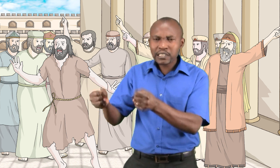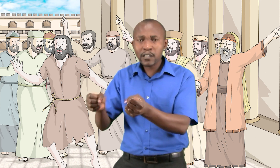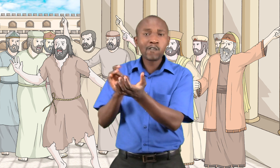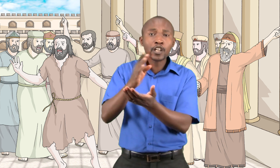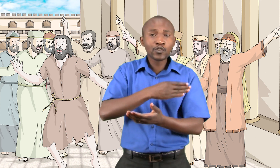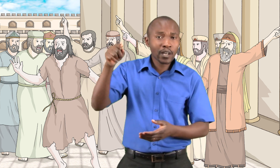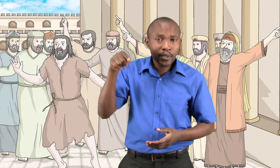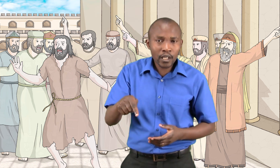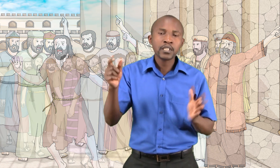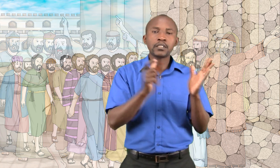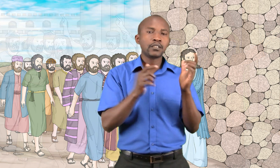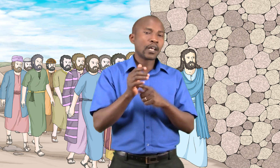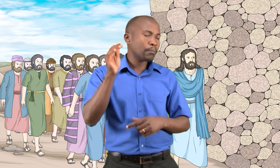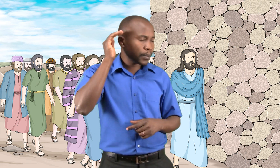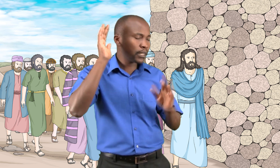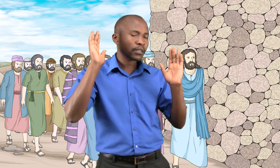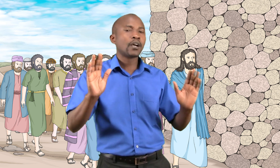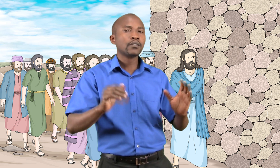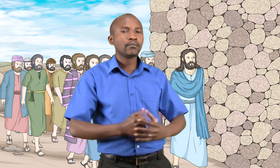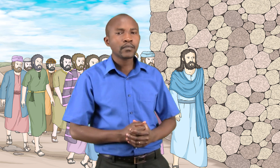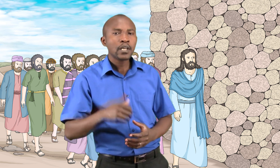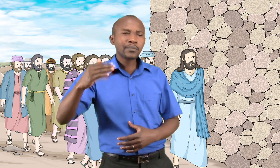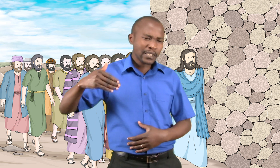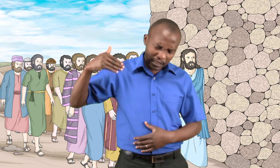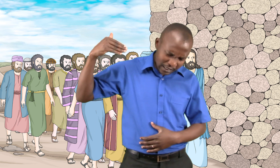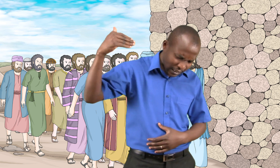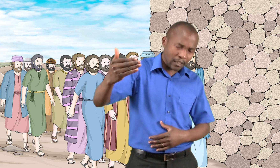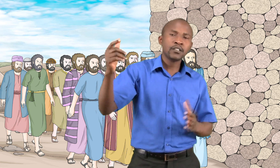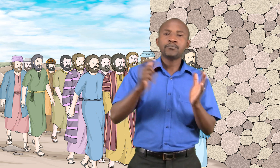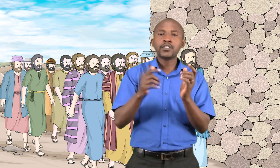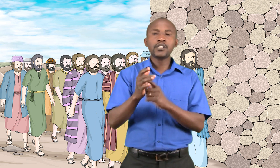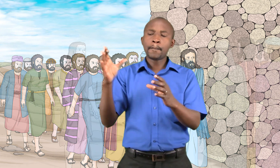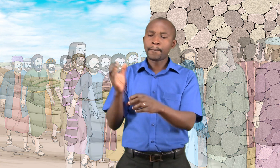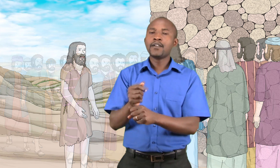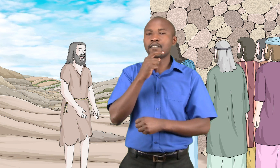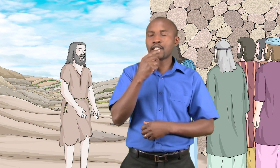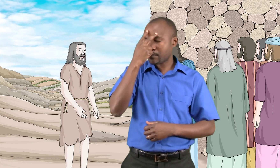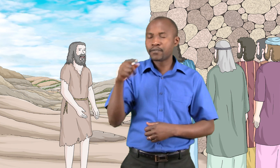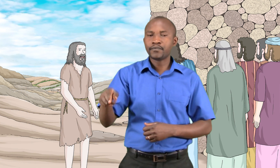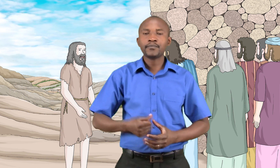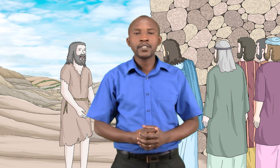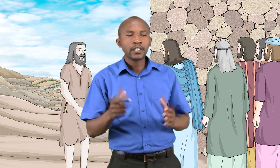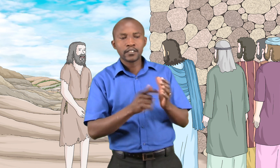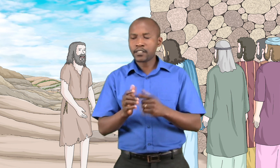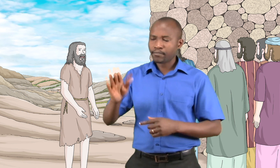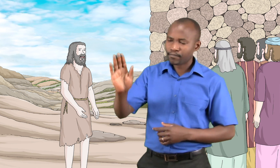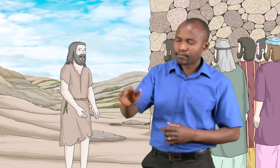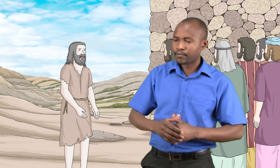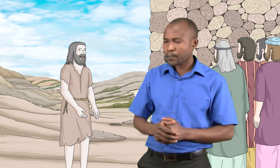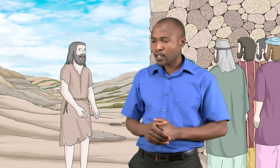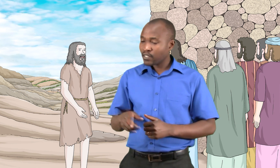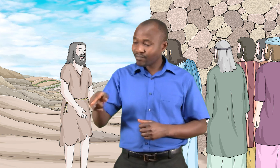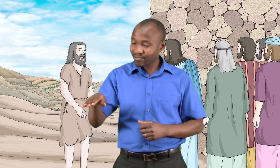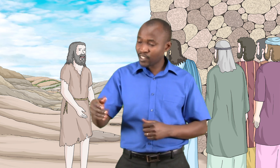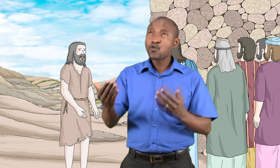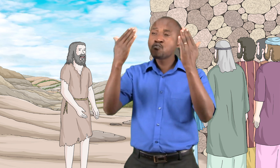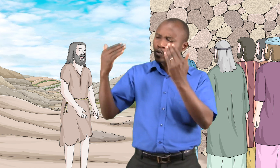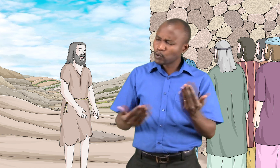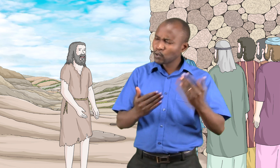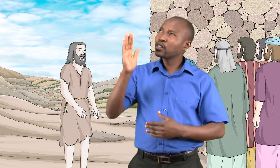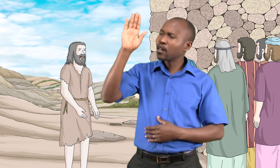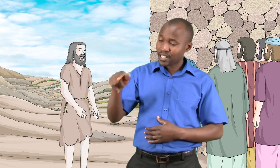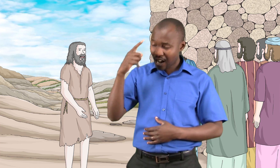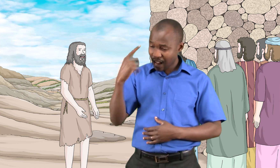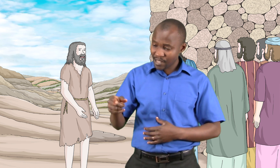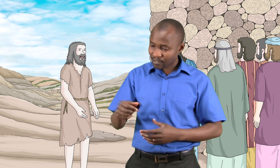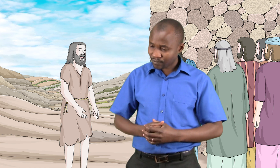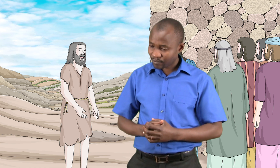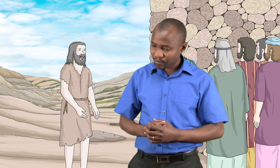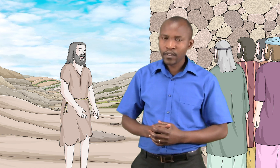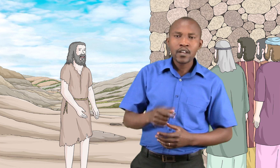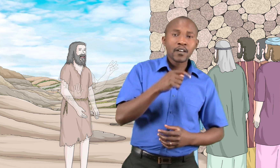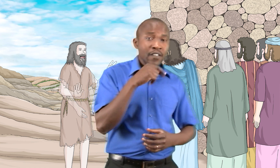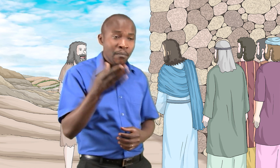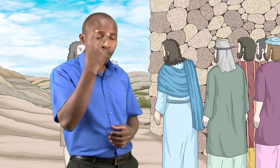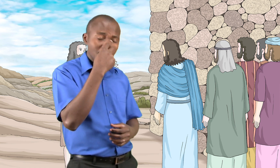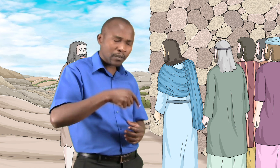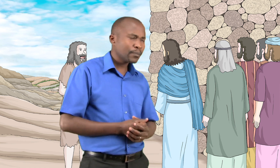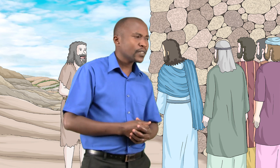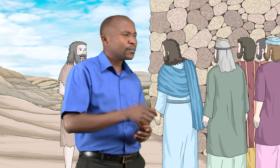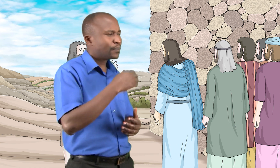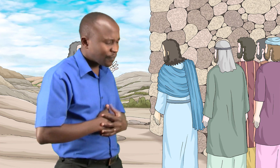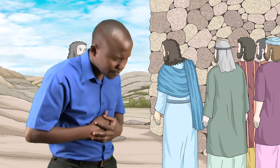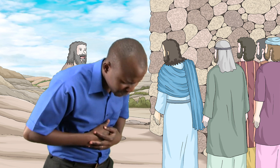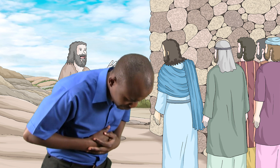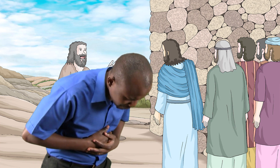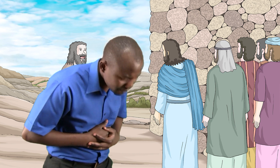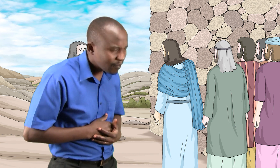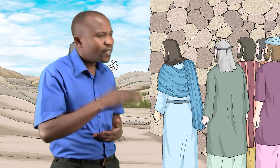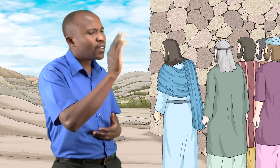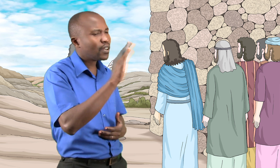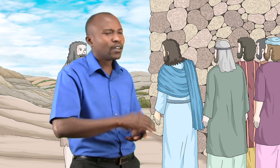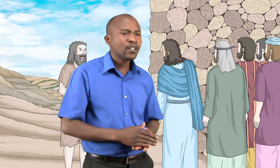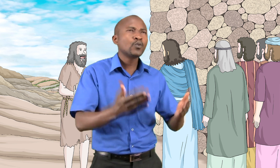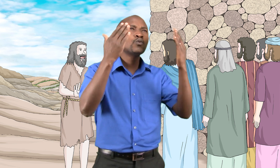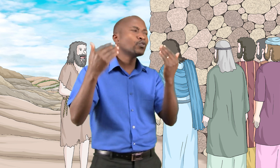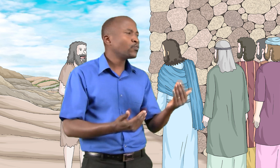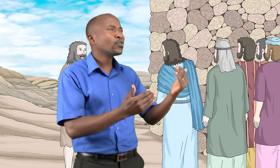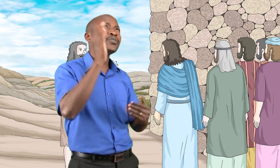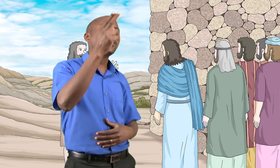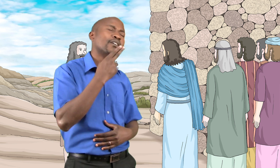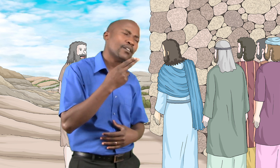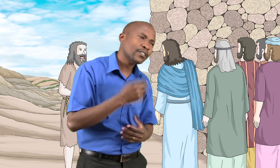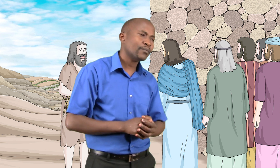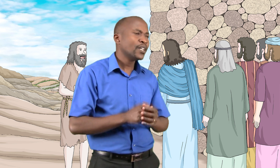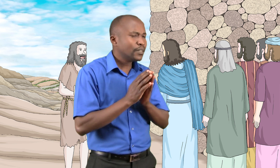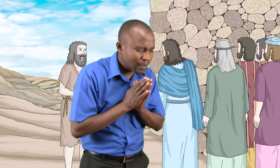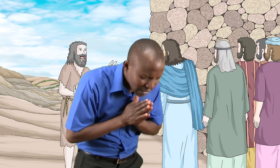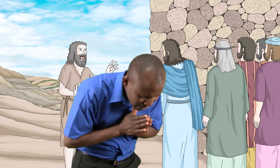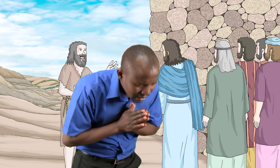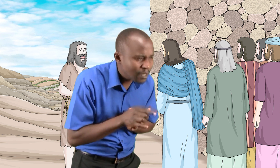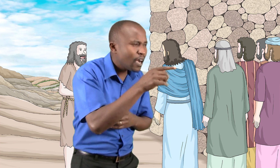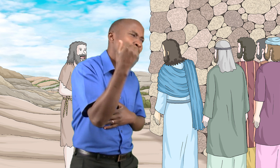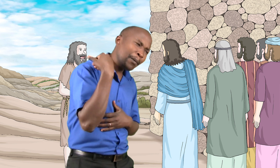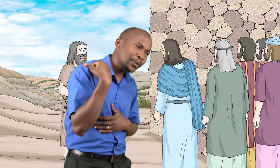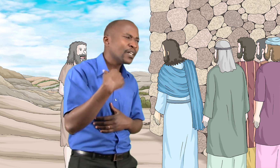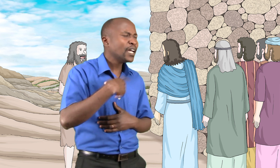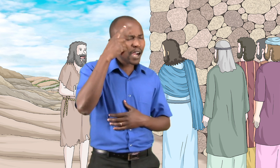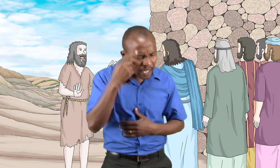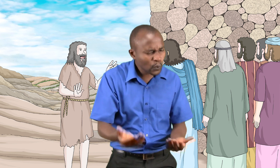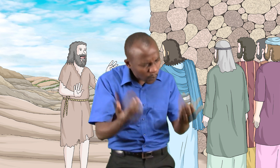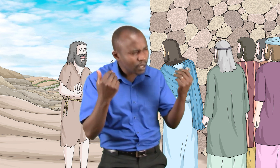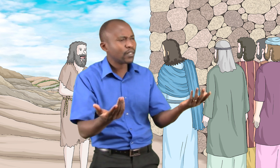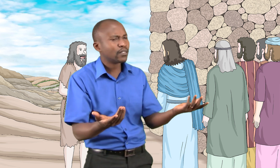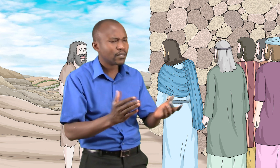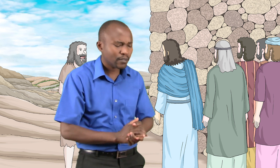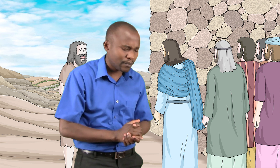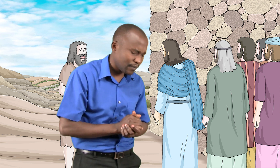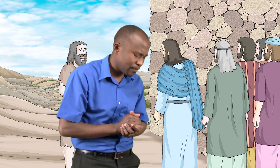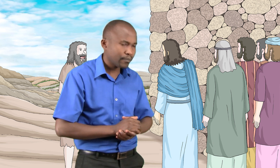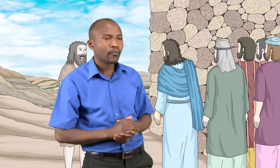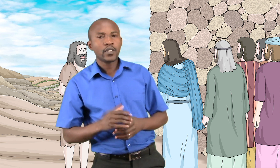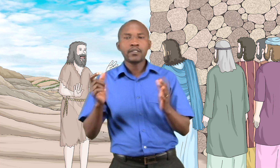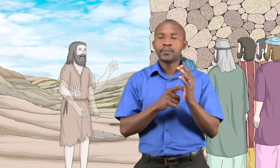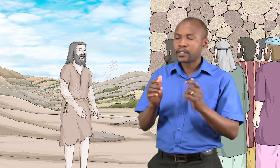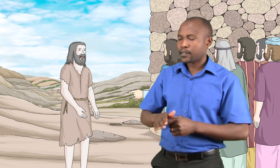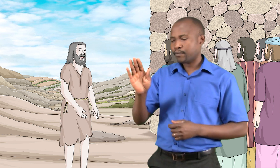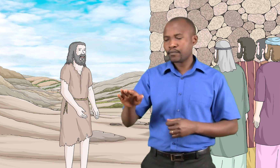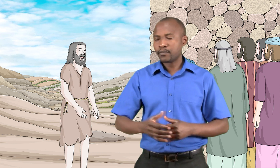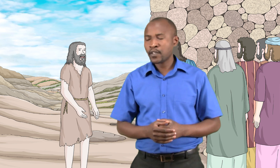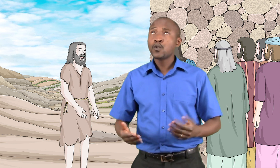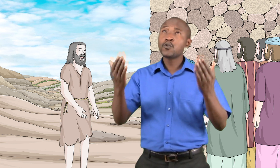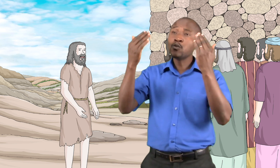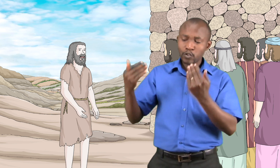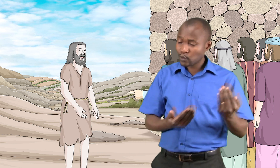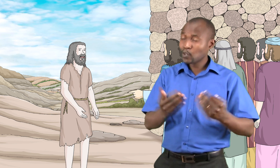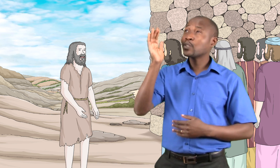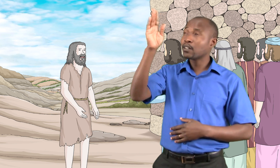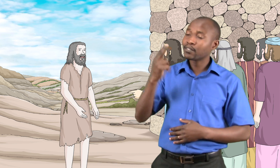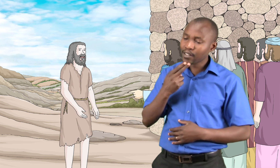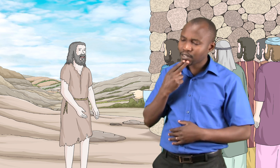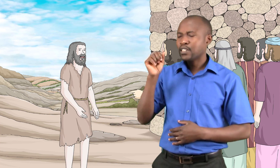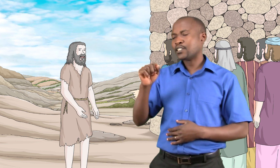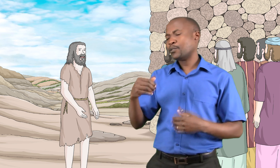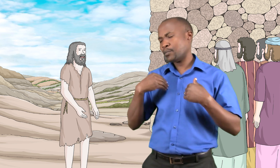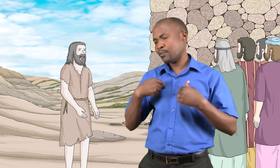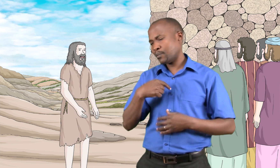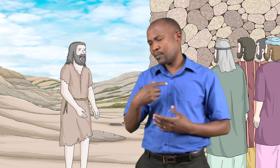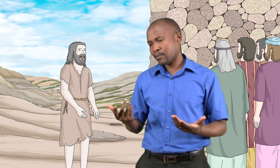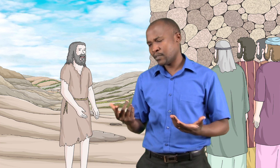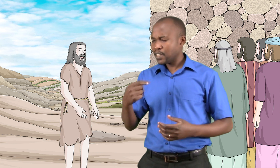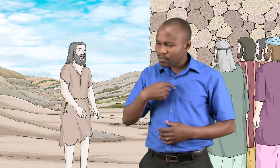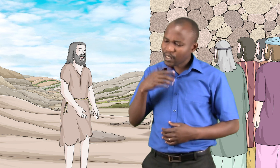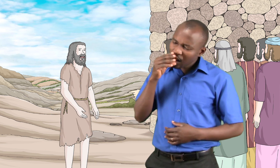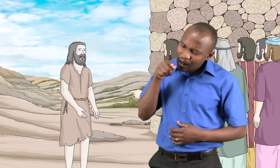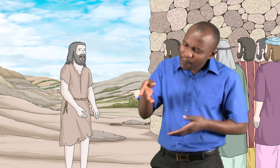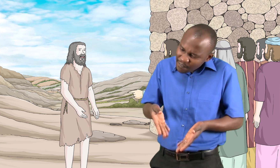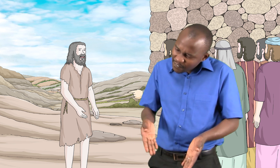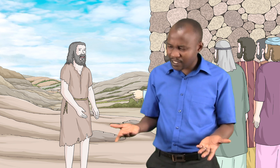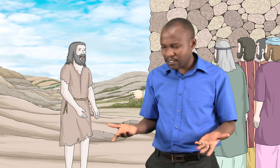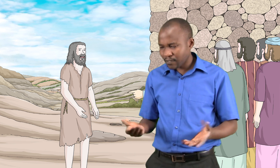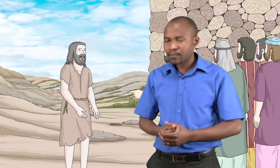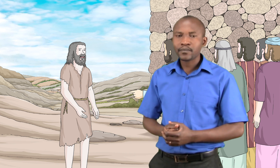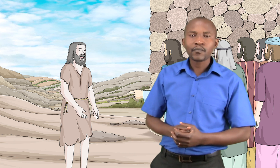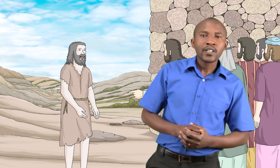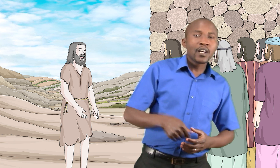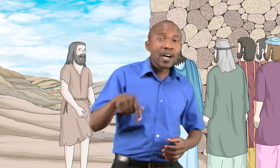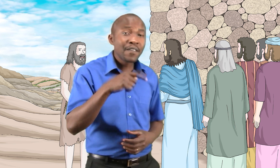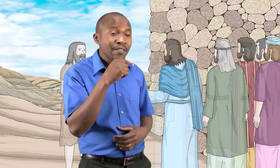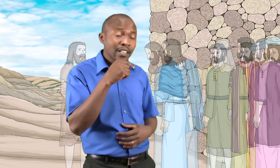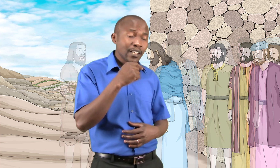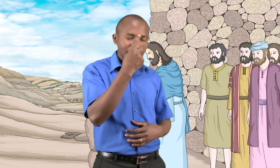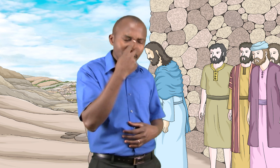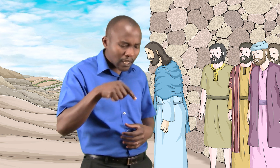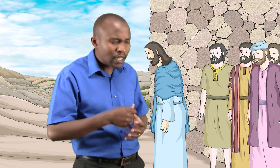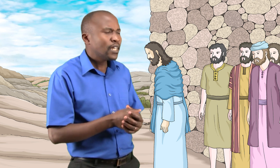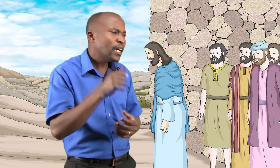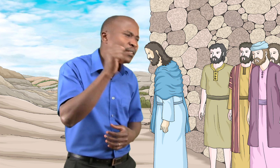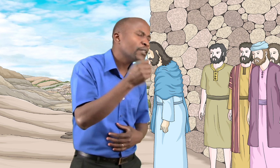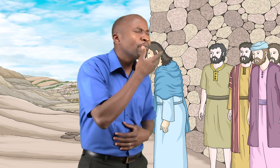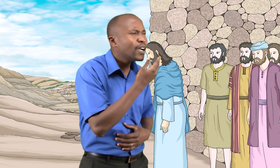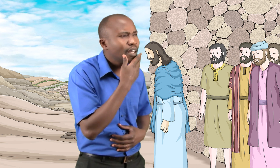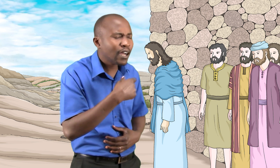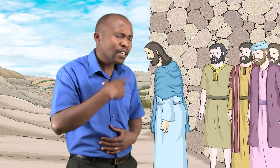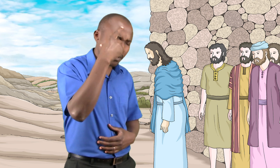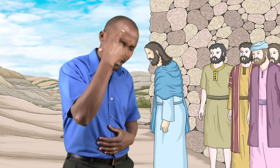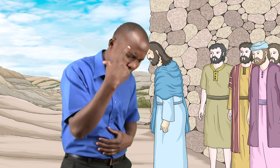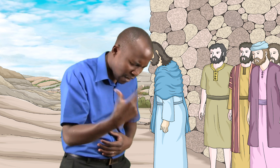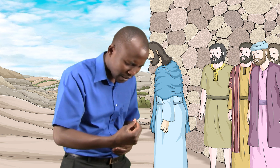When Jesus heard that they had thrown him out, He found the man and said, “Do you believe in the Son of Man ?” “Who is He, Sir?” he replied. “Tell me so that I may believe in Him.” “You have already seen Him,” Jesus answered.